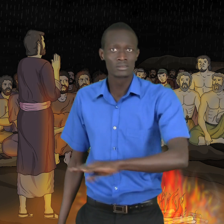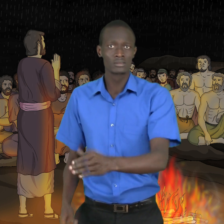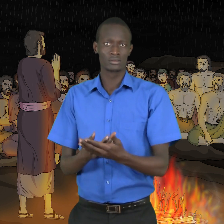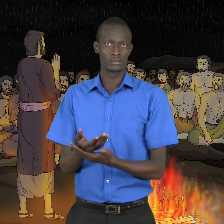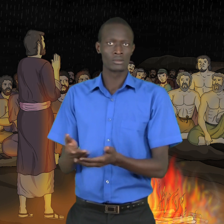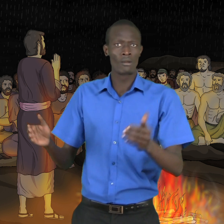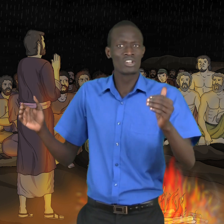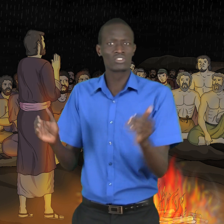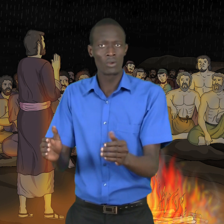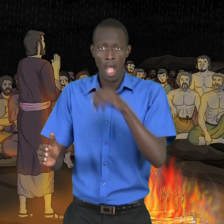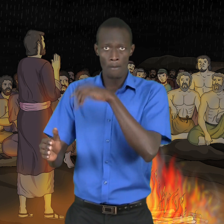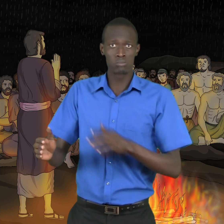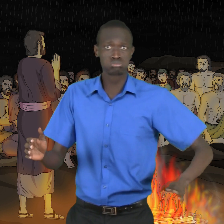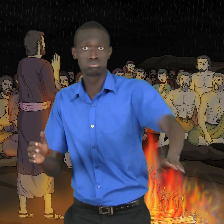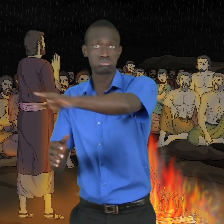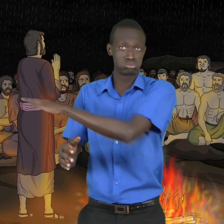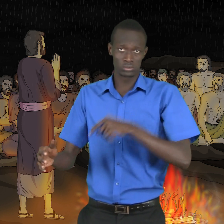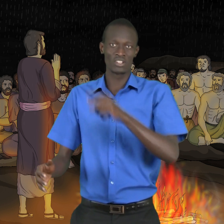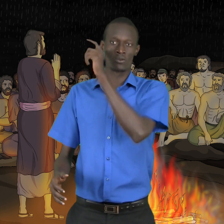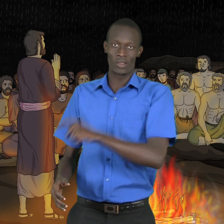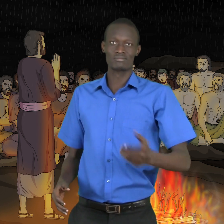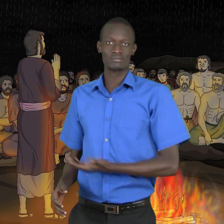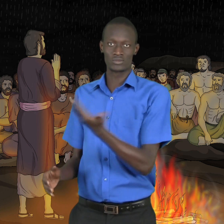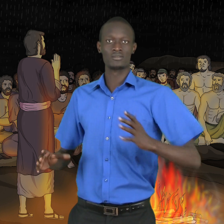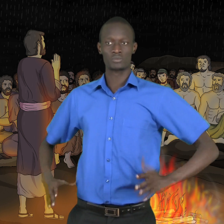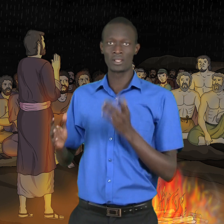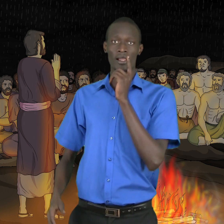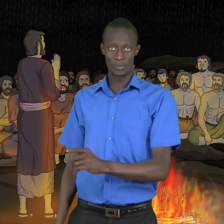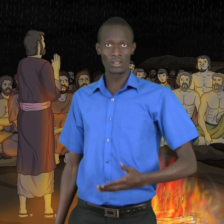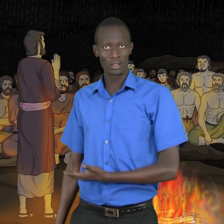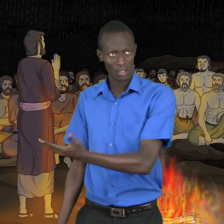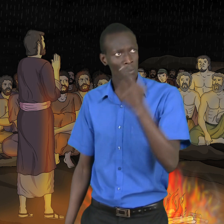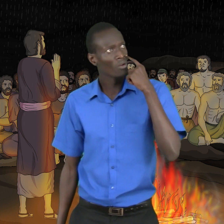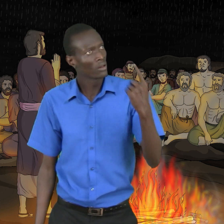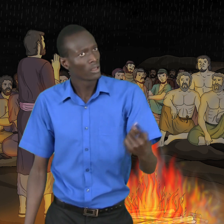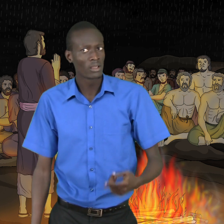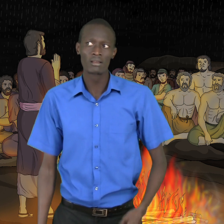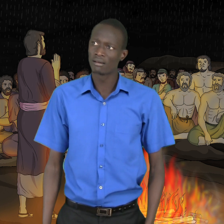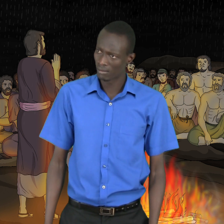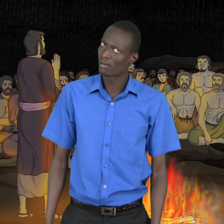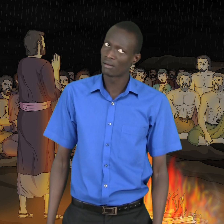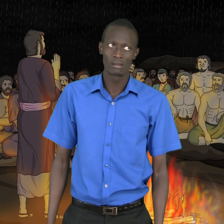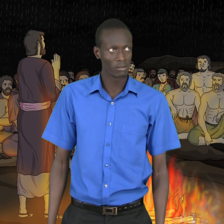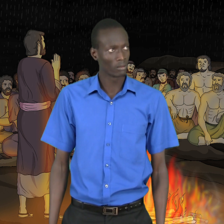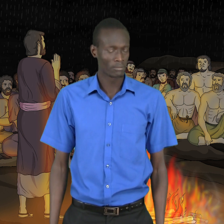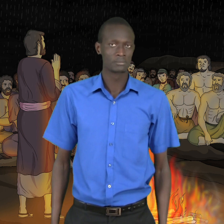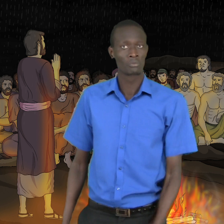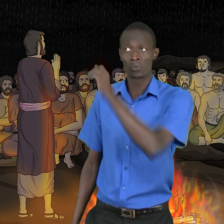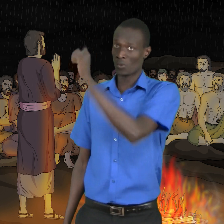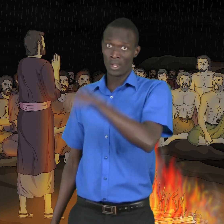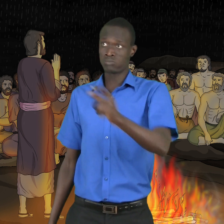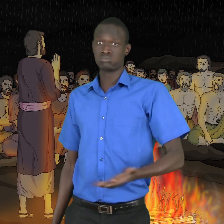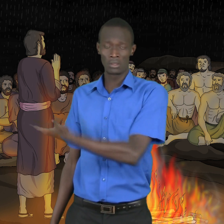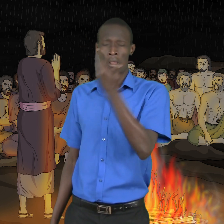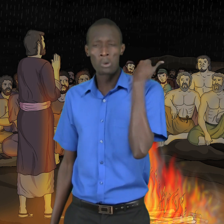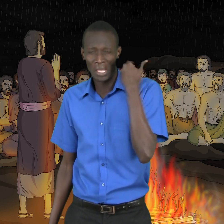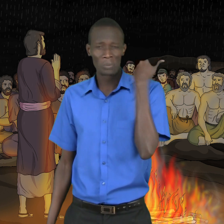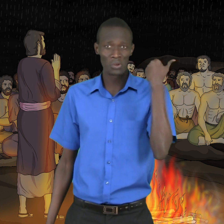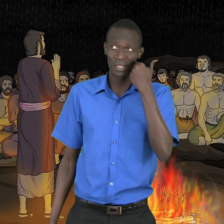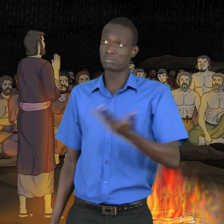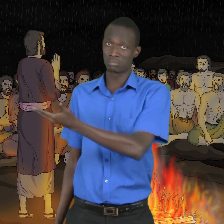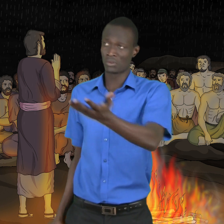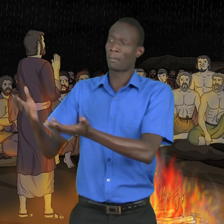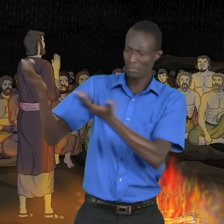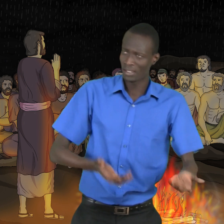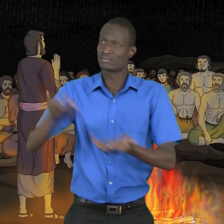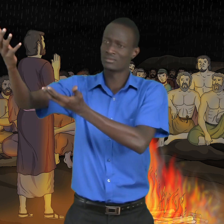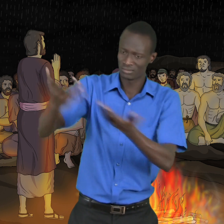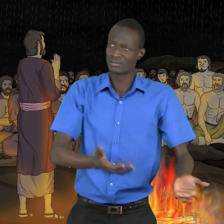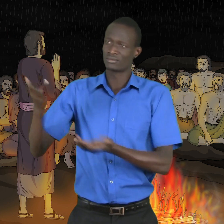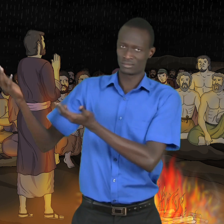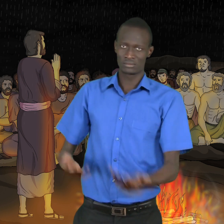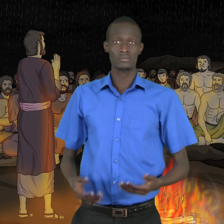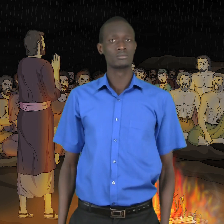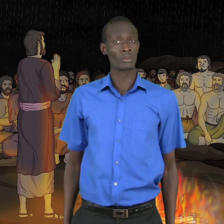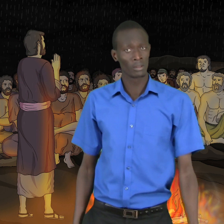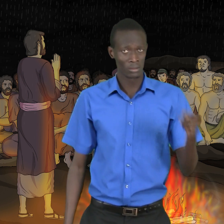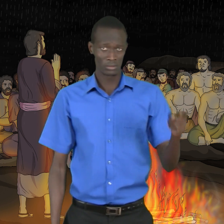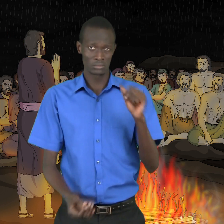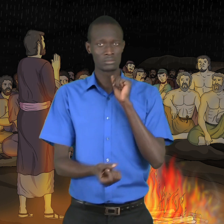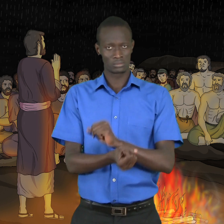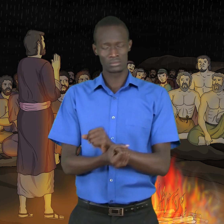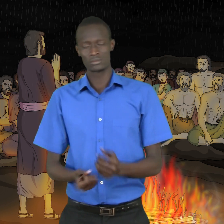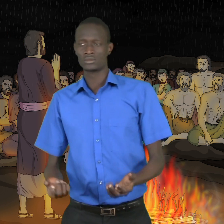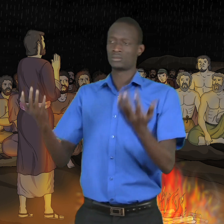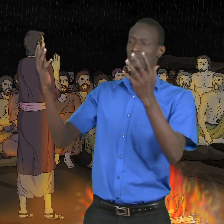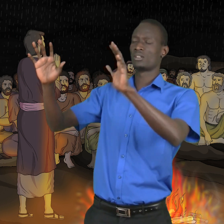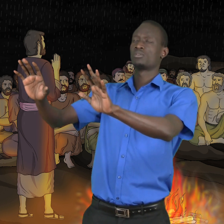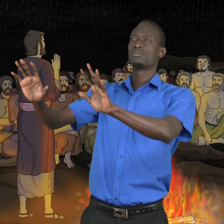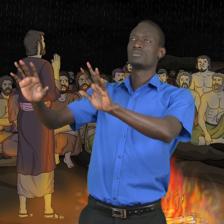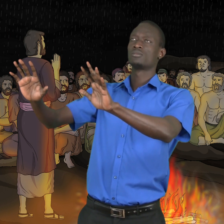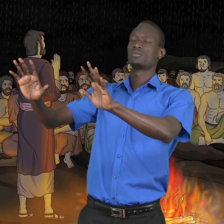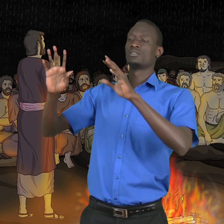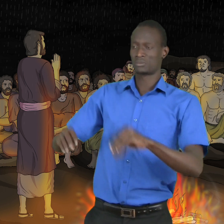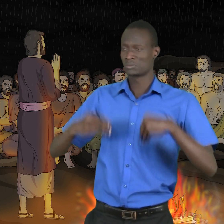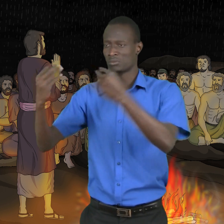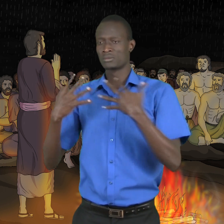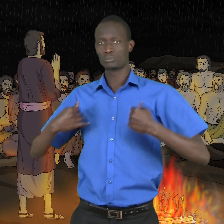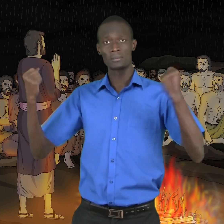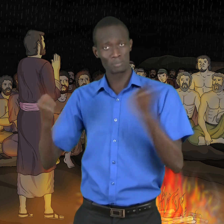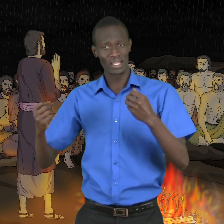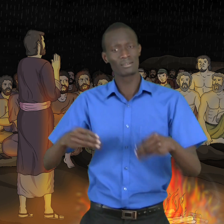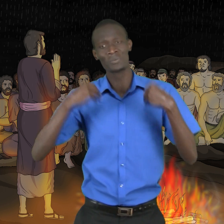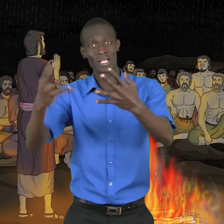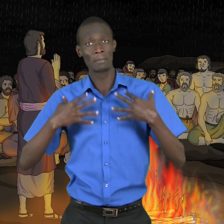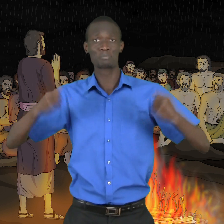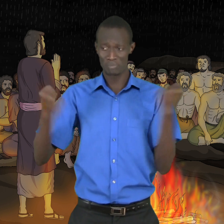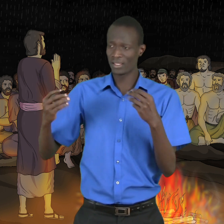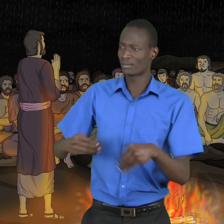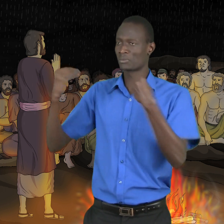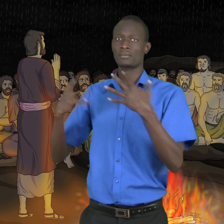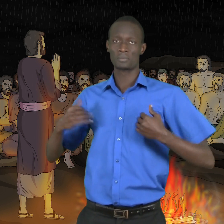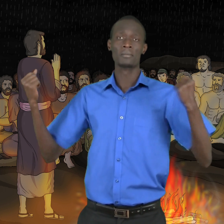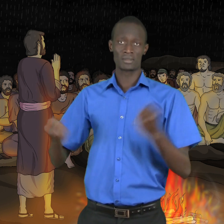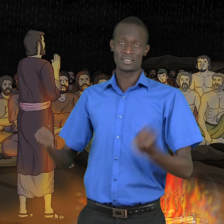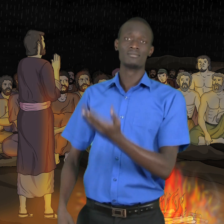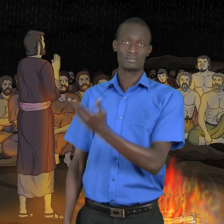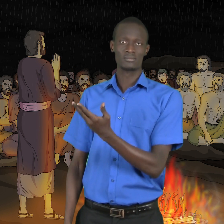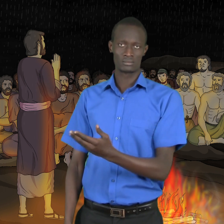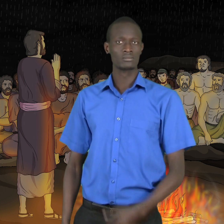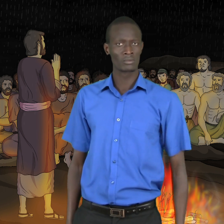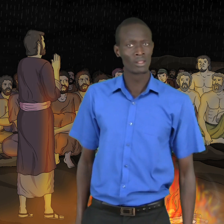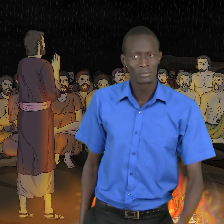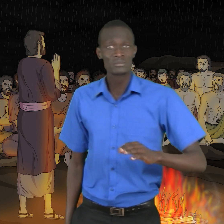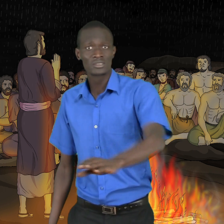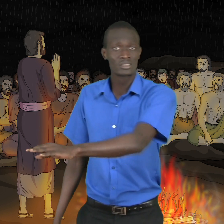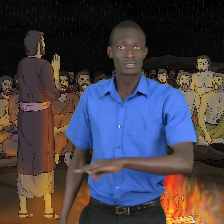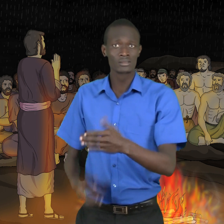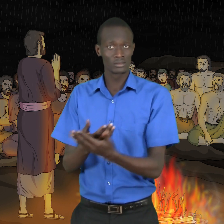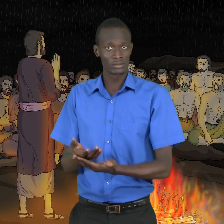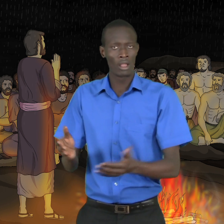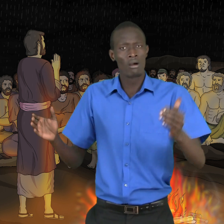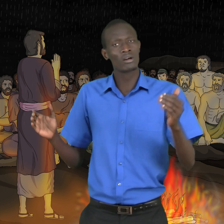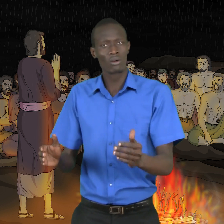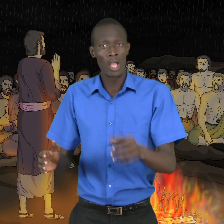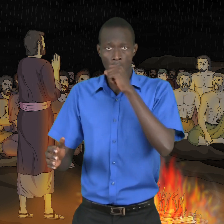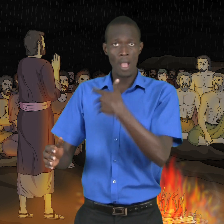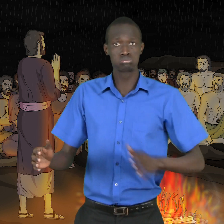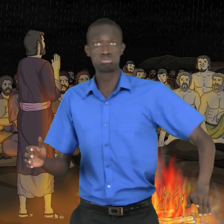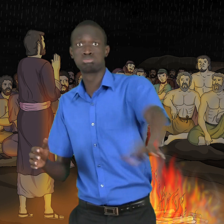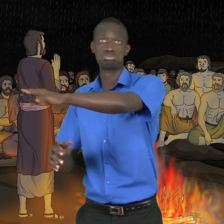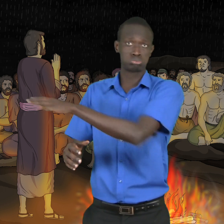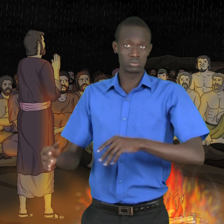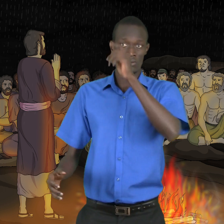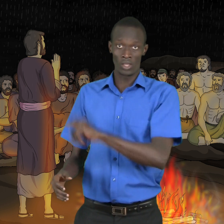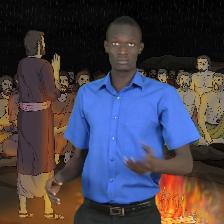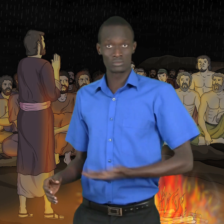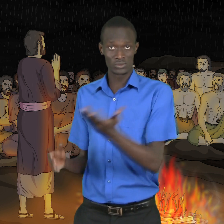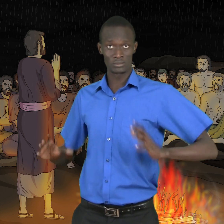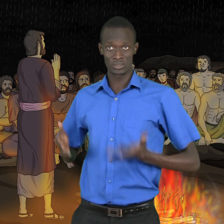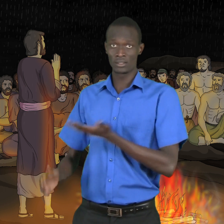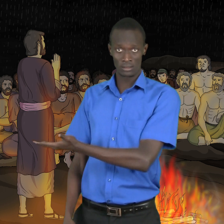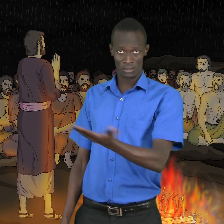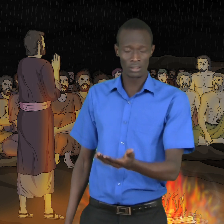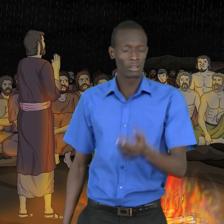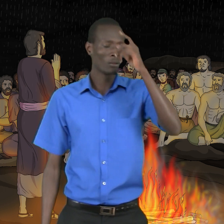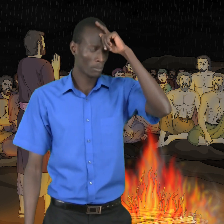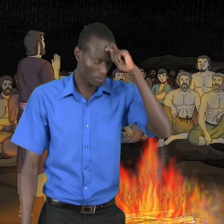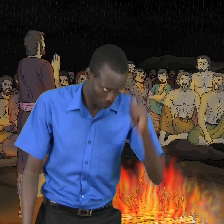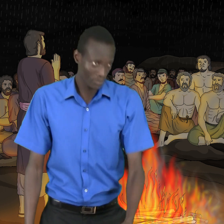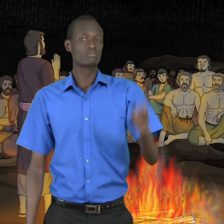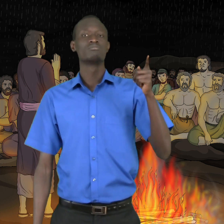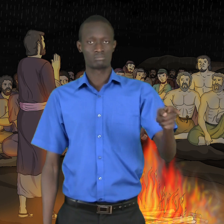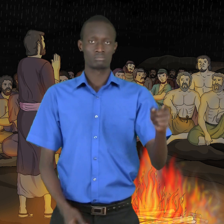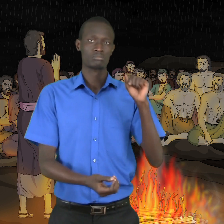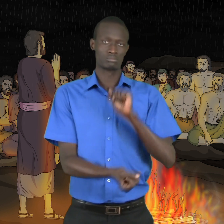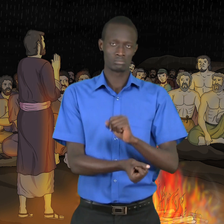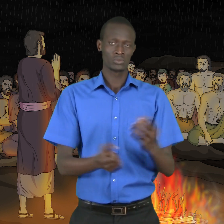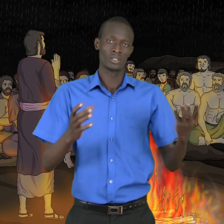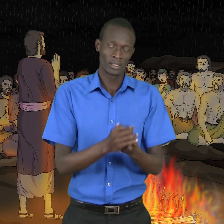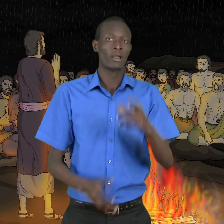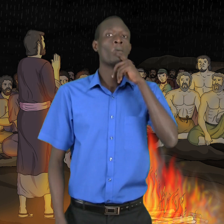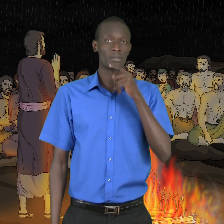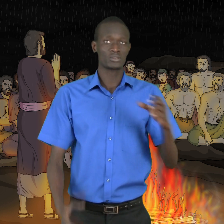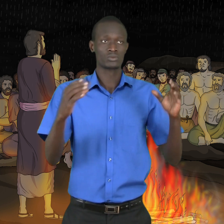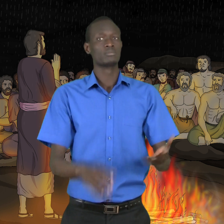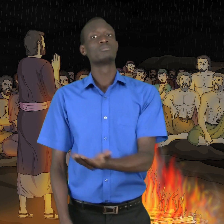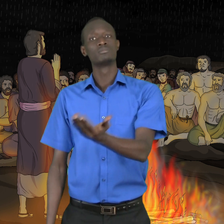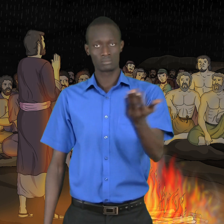Paul went in to see him, and after praying and placing his hands on him, he healed the man.